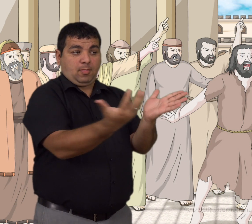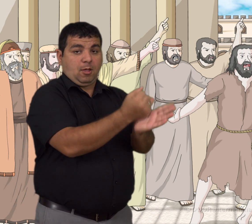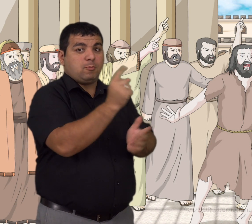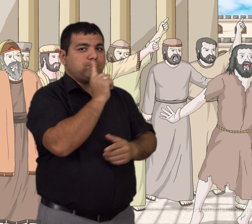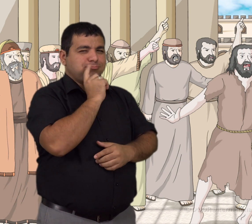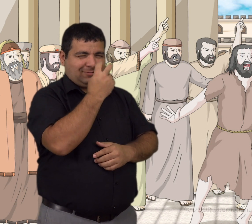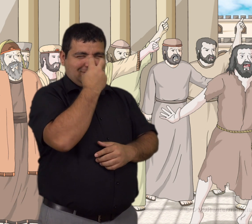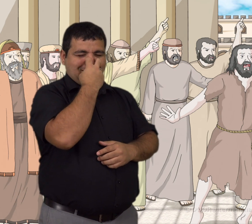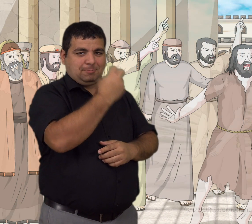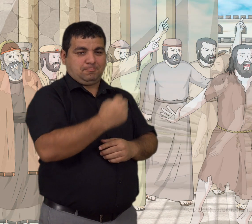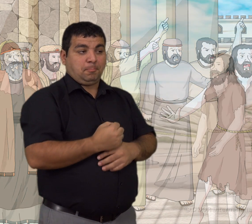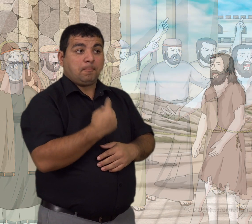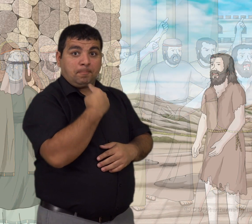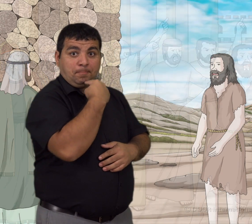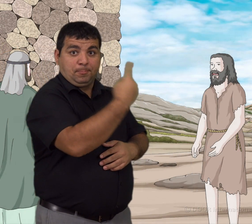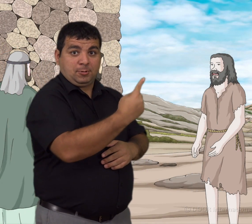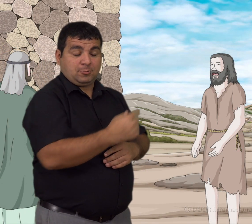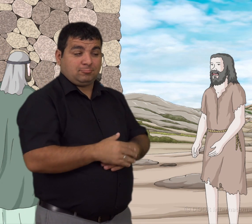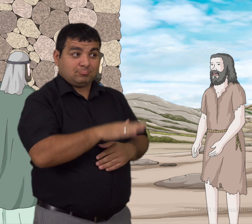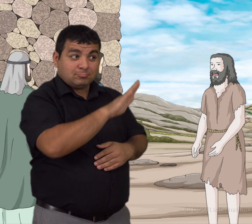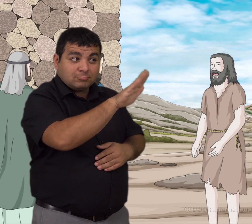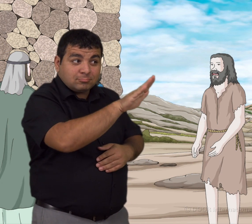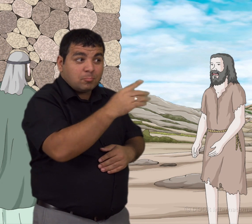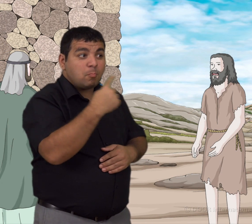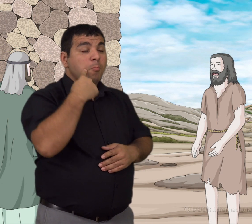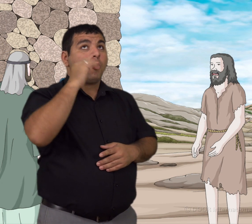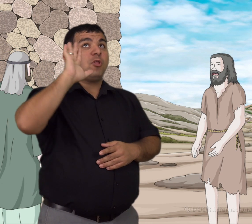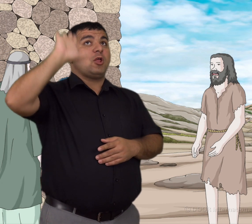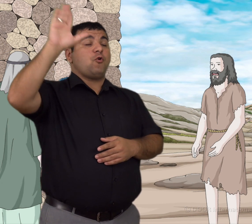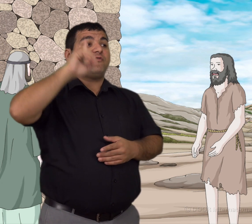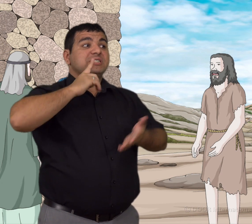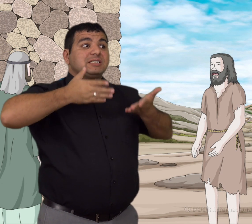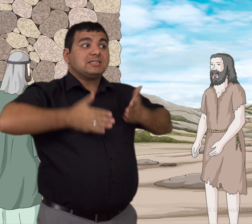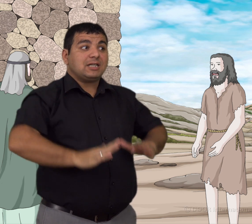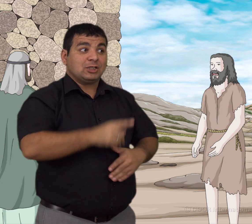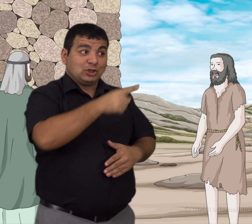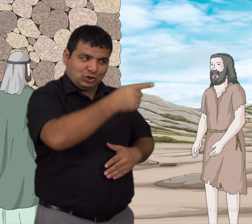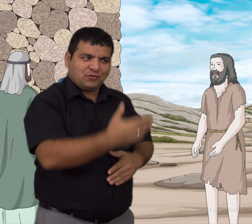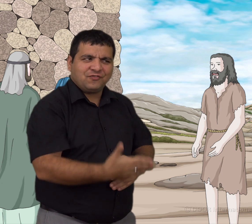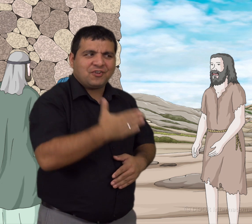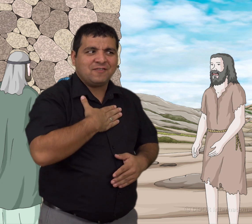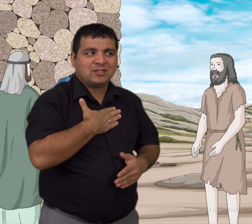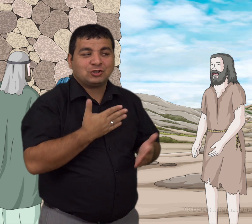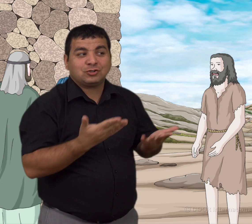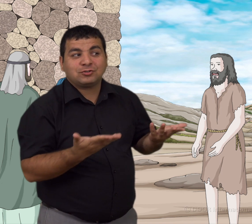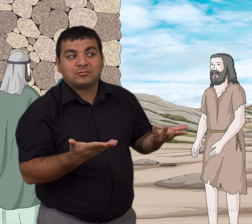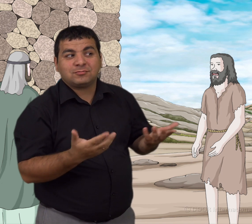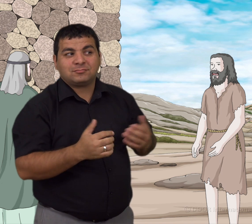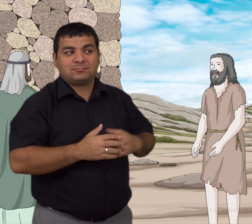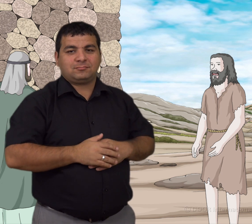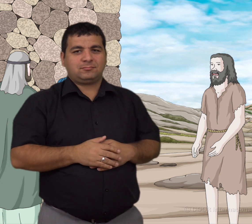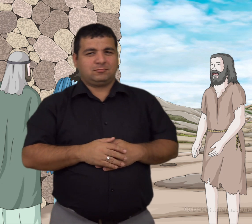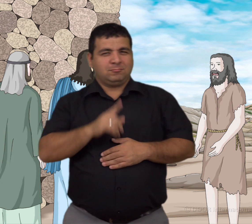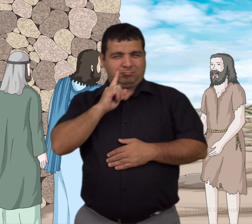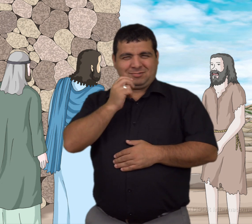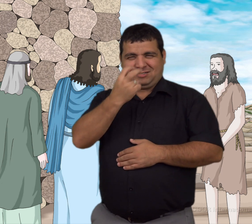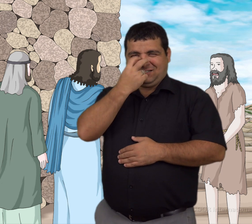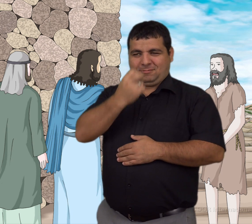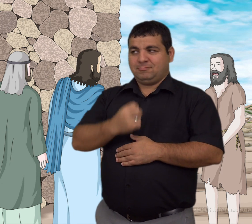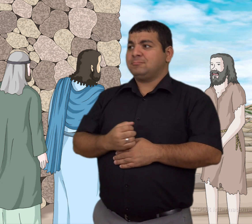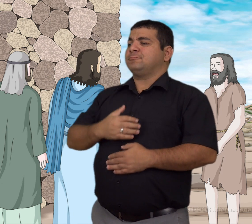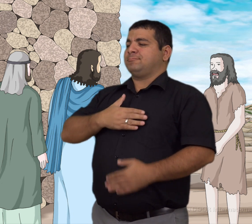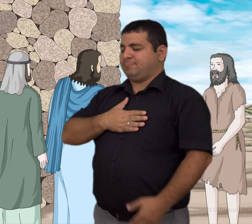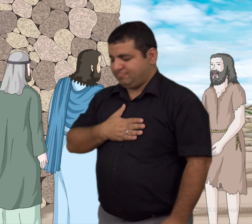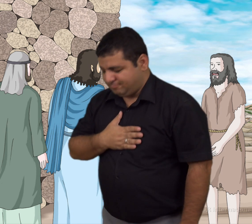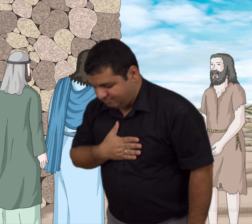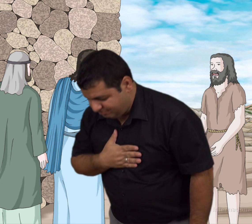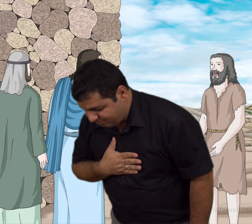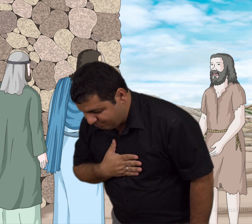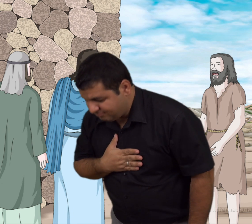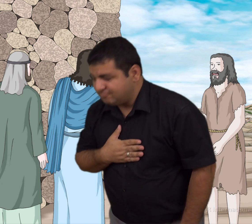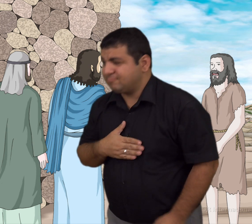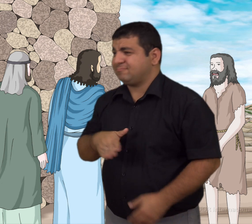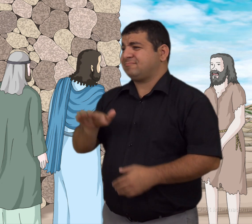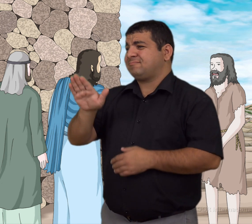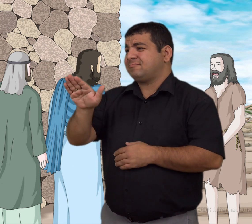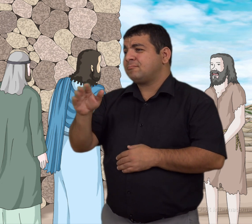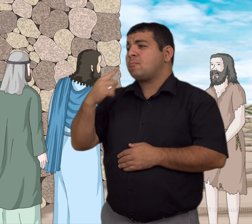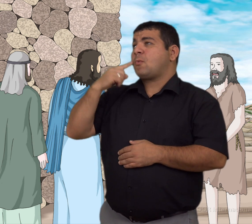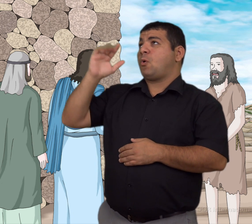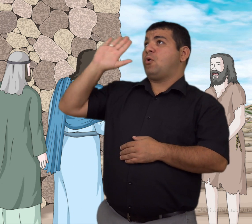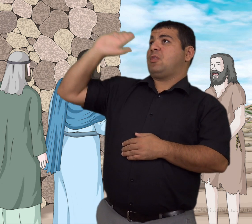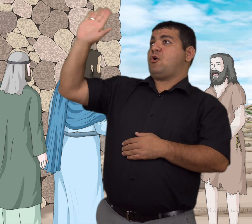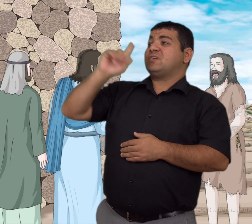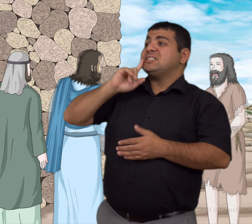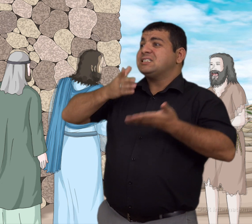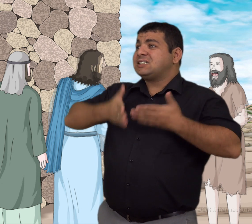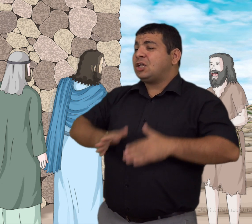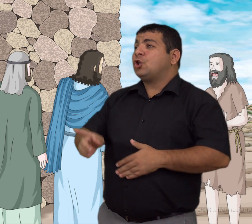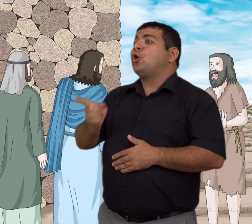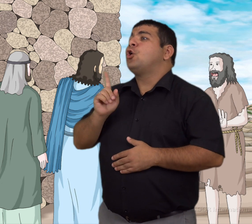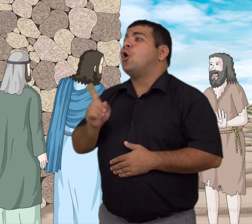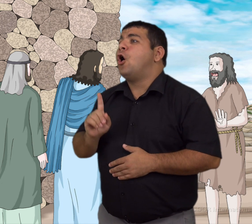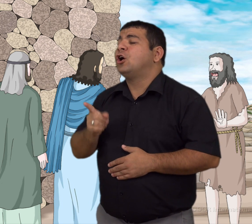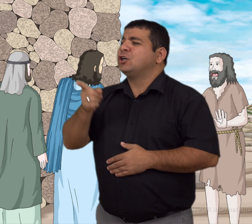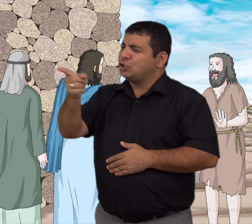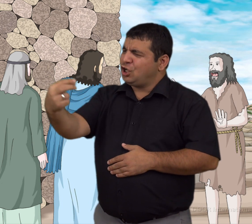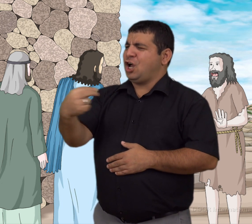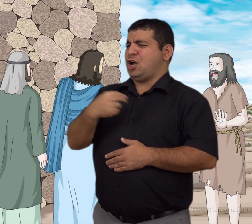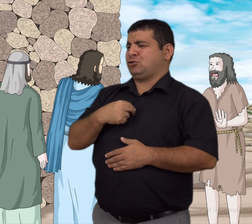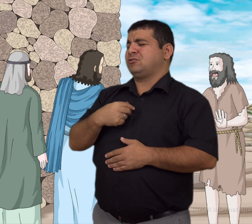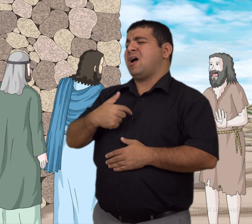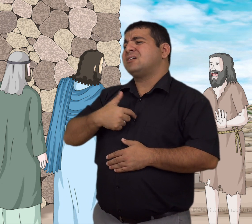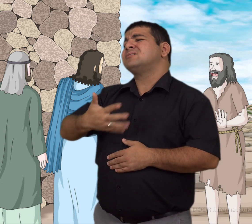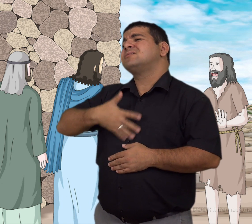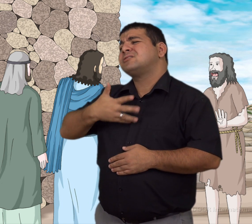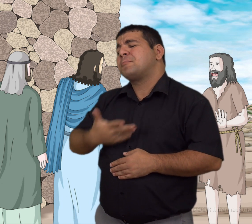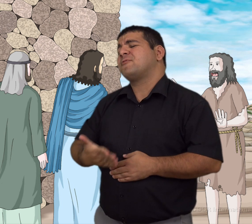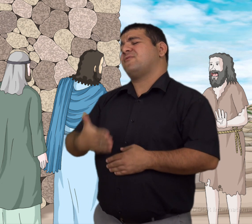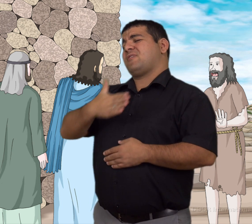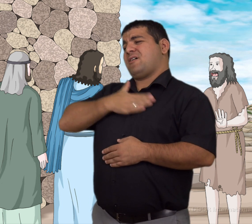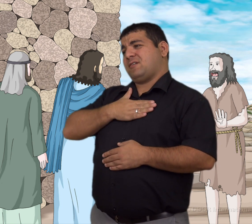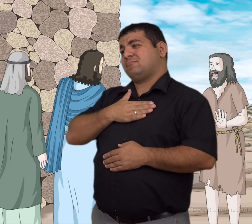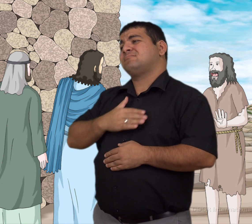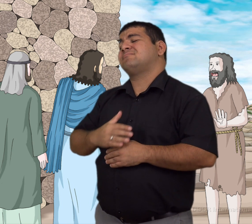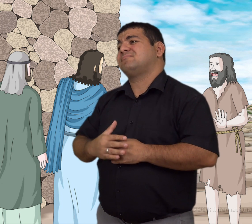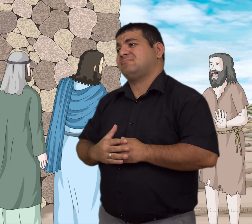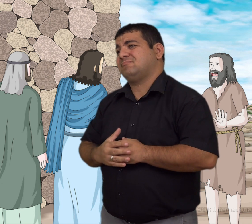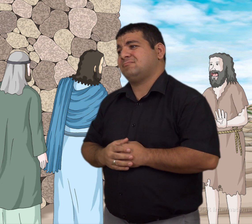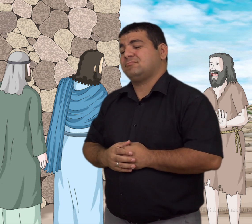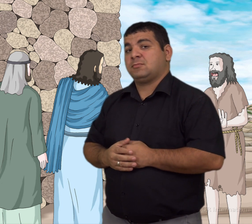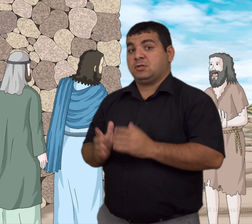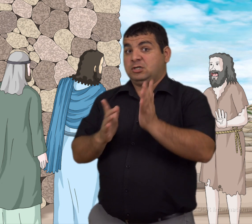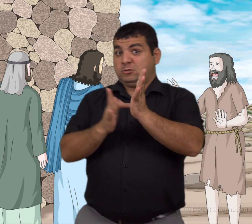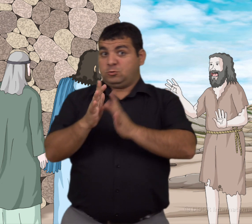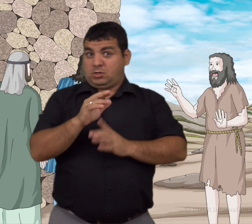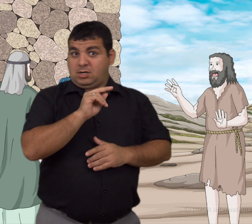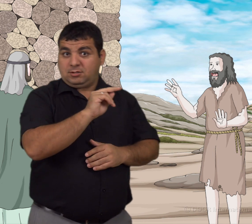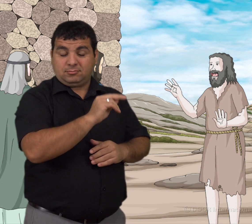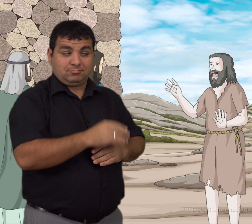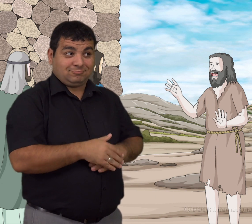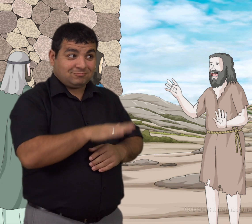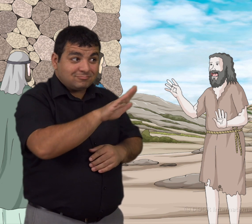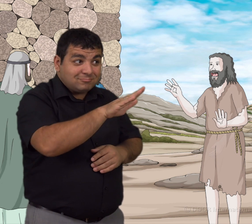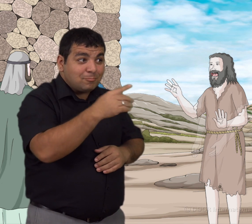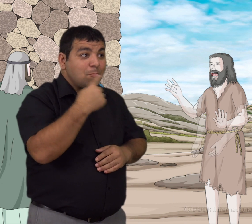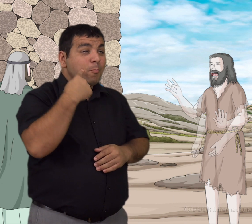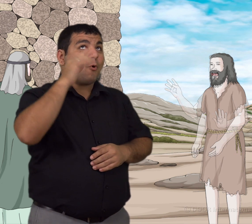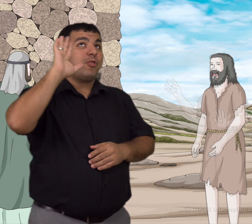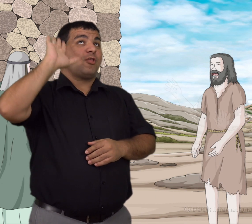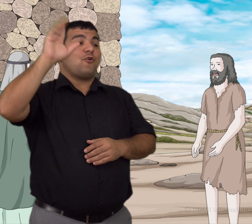When Jesus heard that they had thrown him out, He found the man and said, “Do you believe in the Son of Man ?” “Who is He, Sir?” he replied.